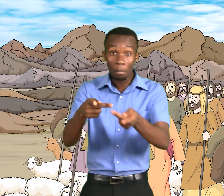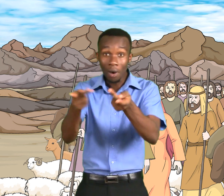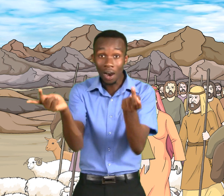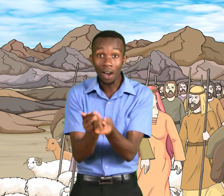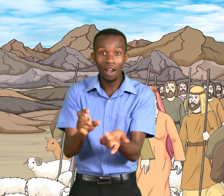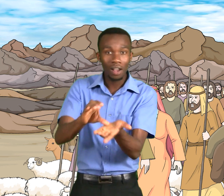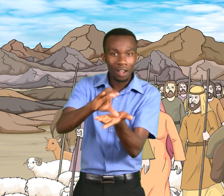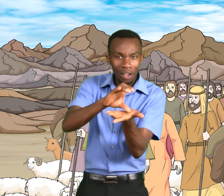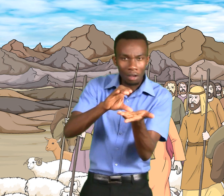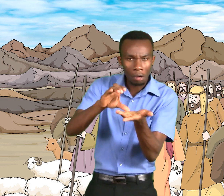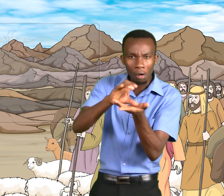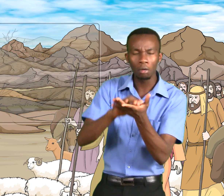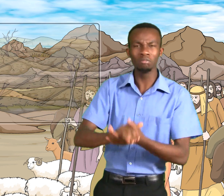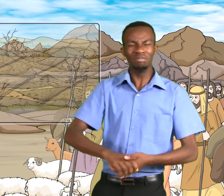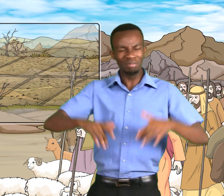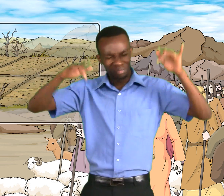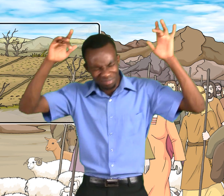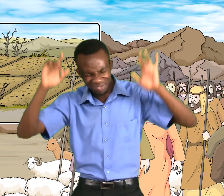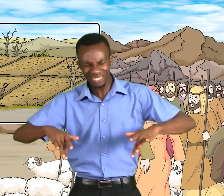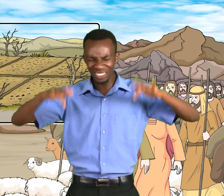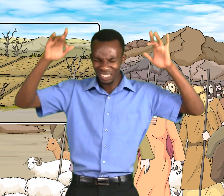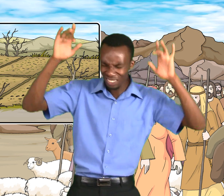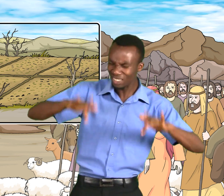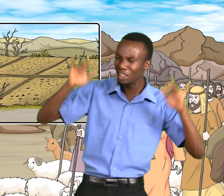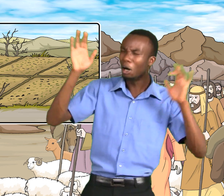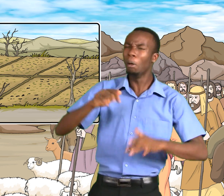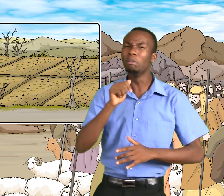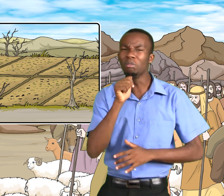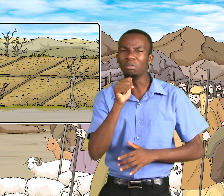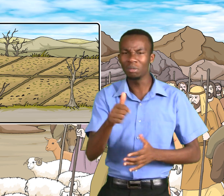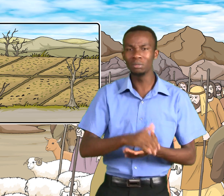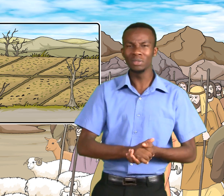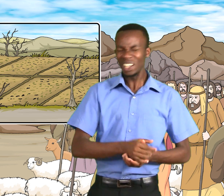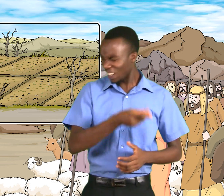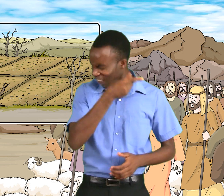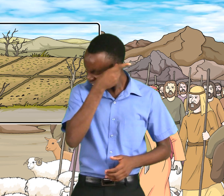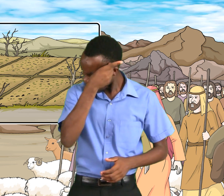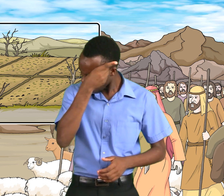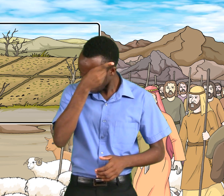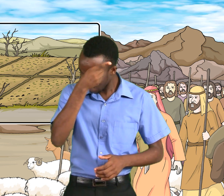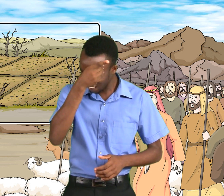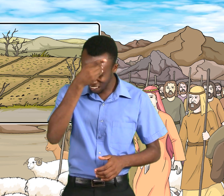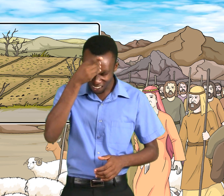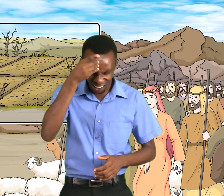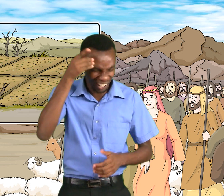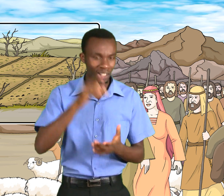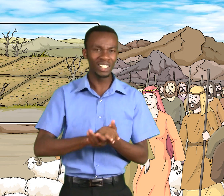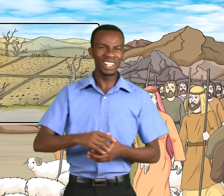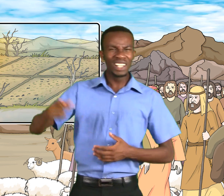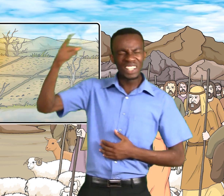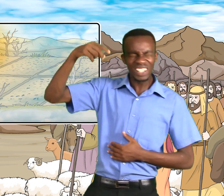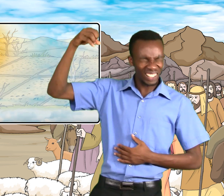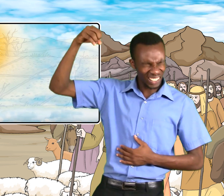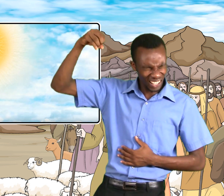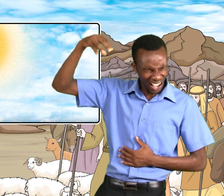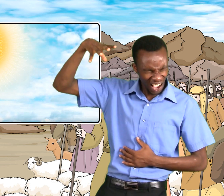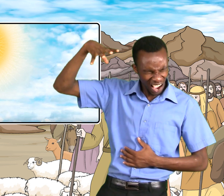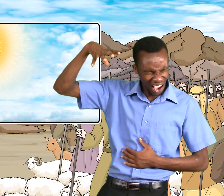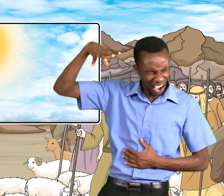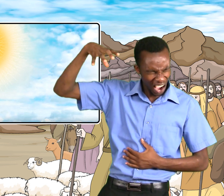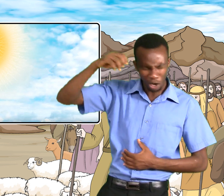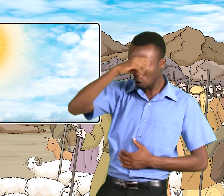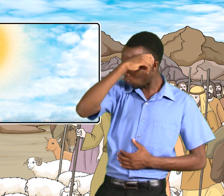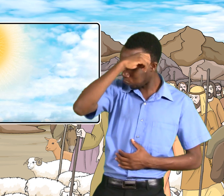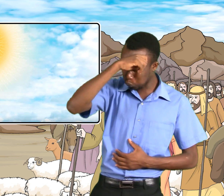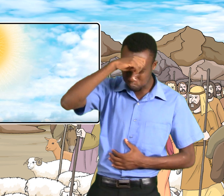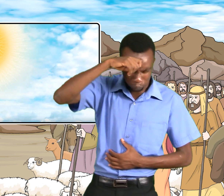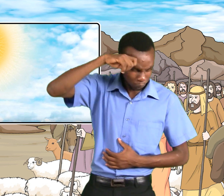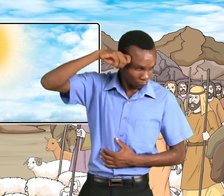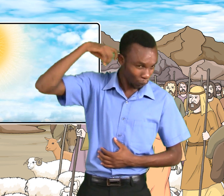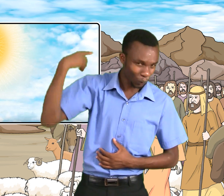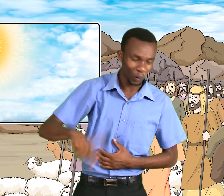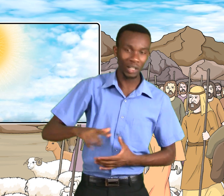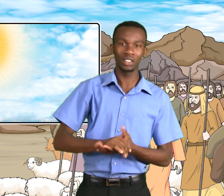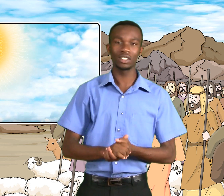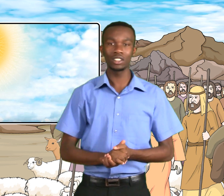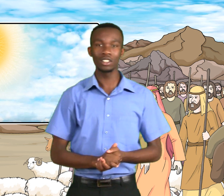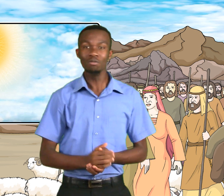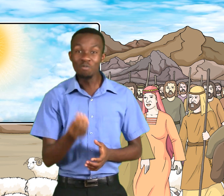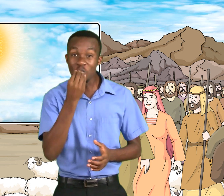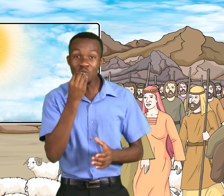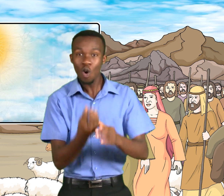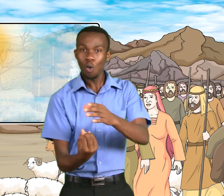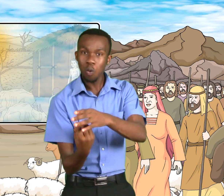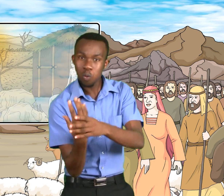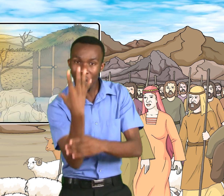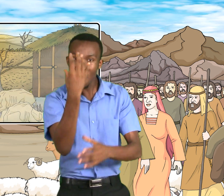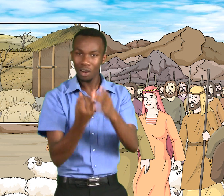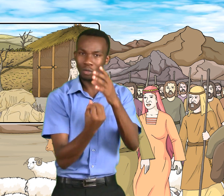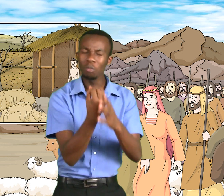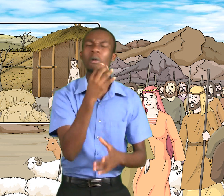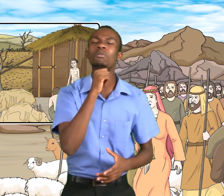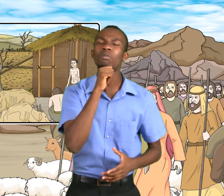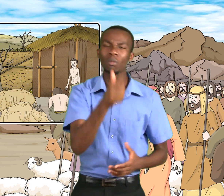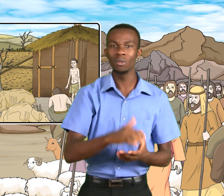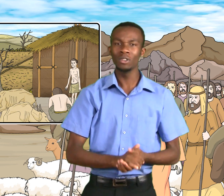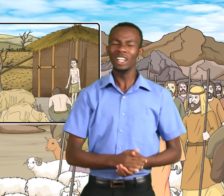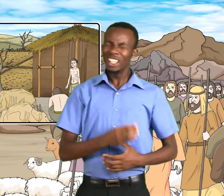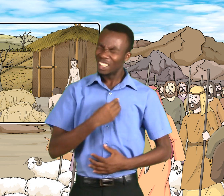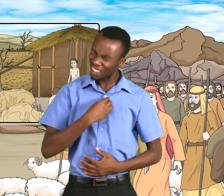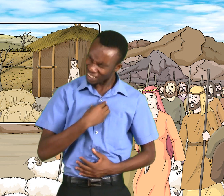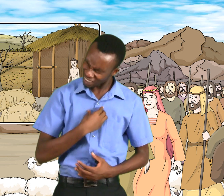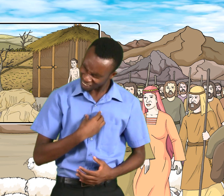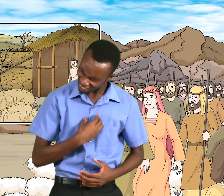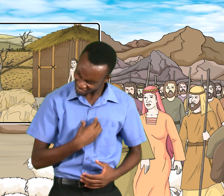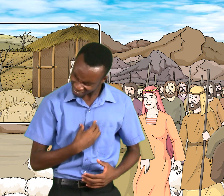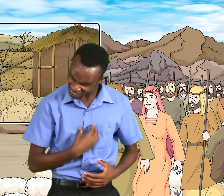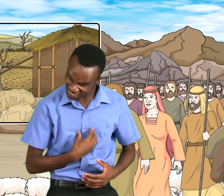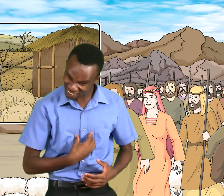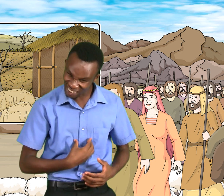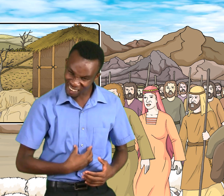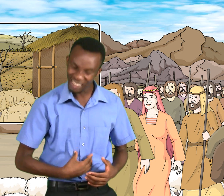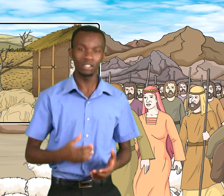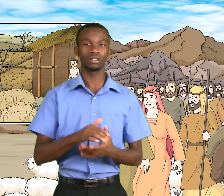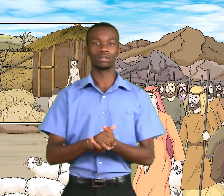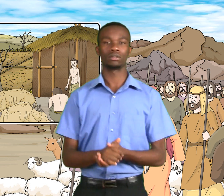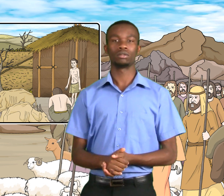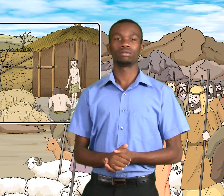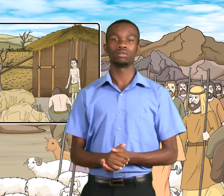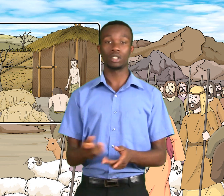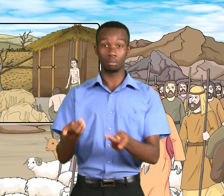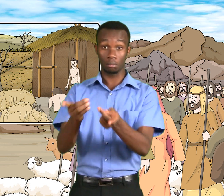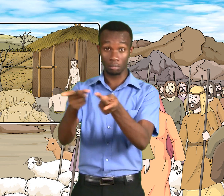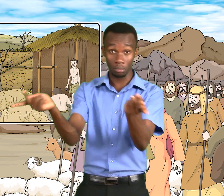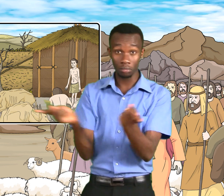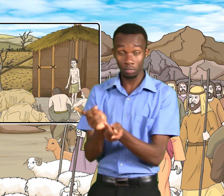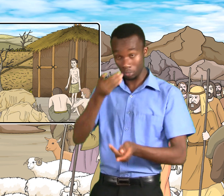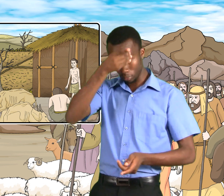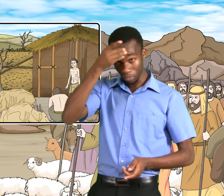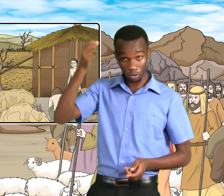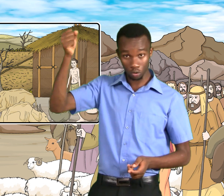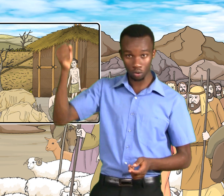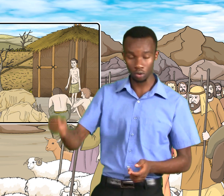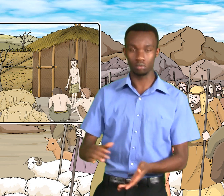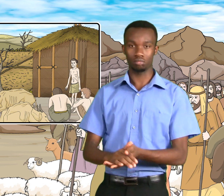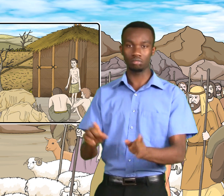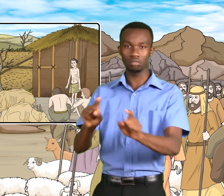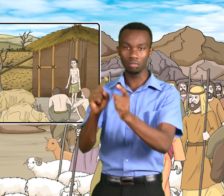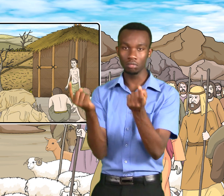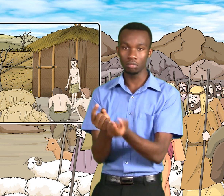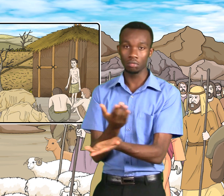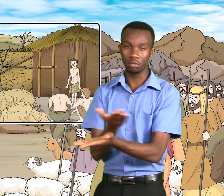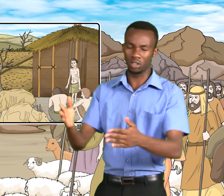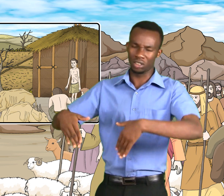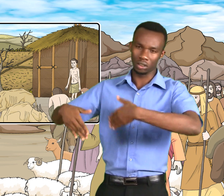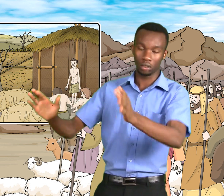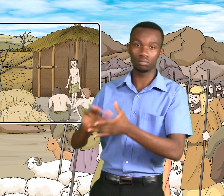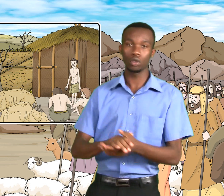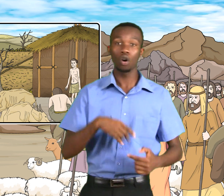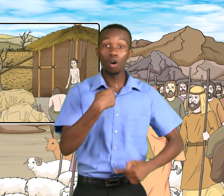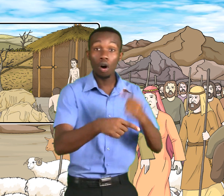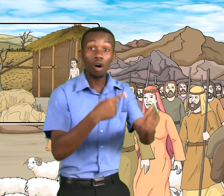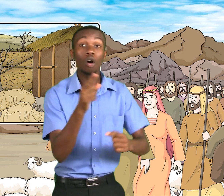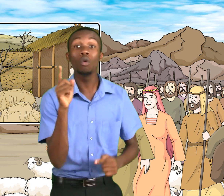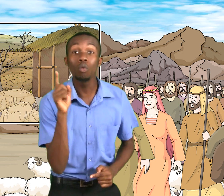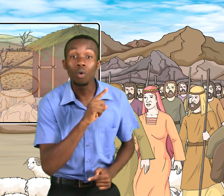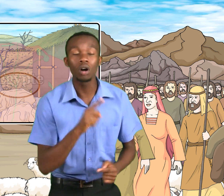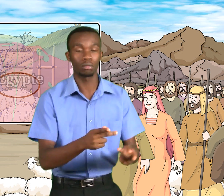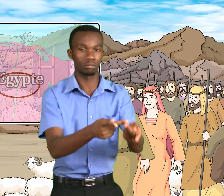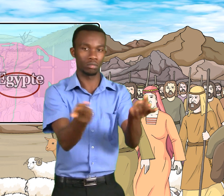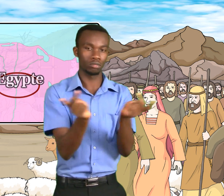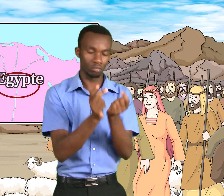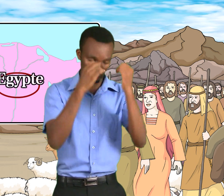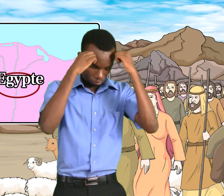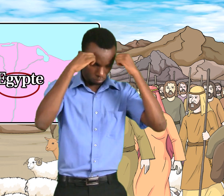Now there was a famine in the land.